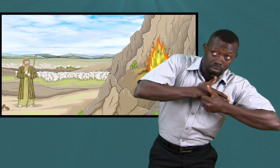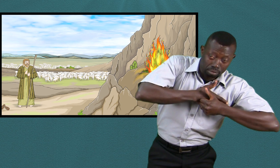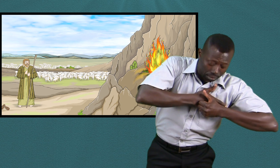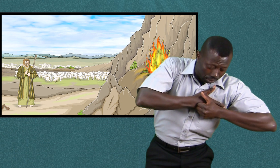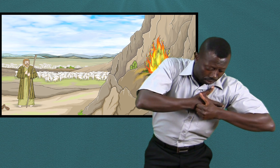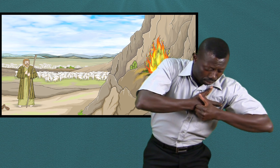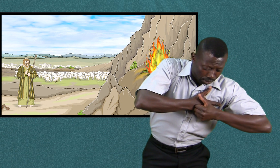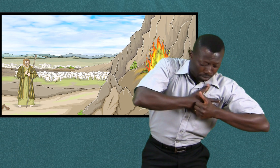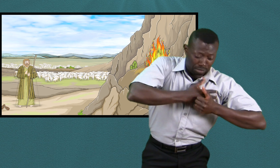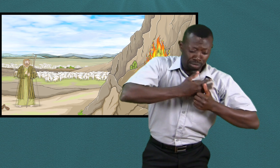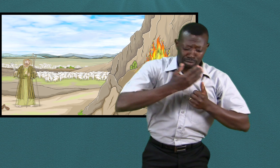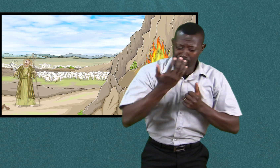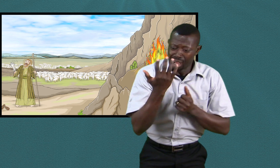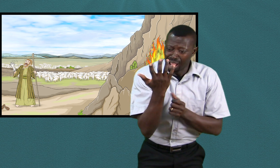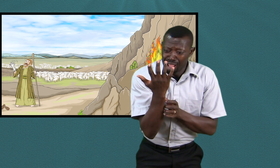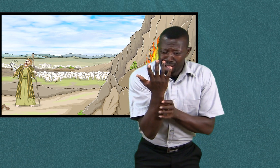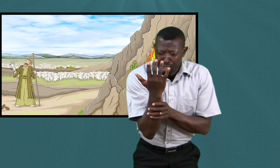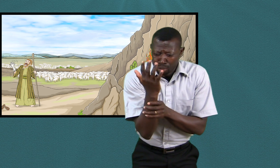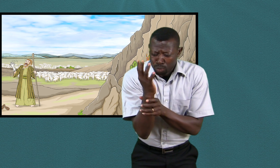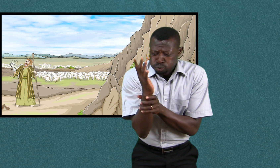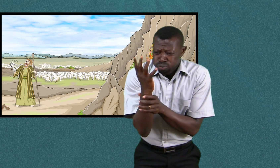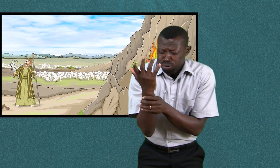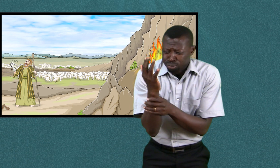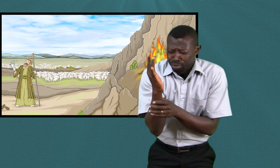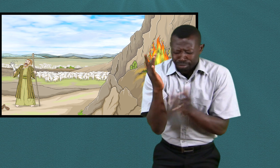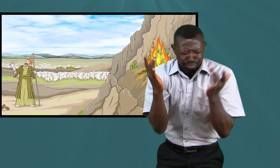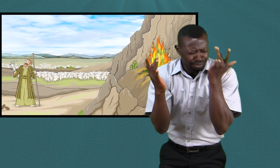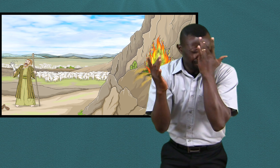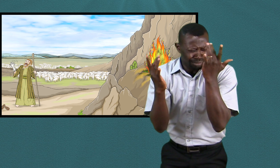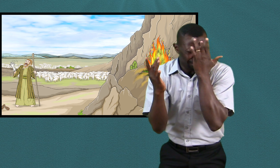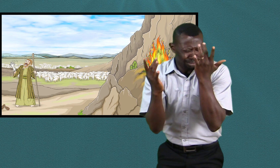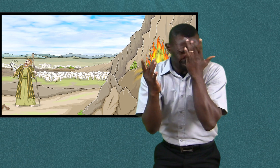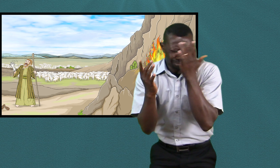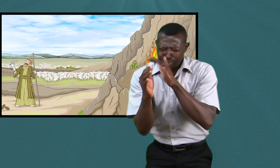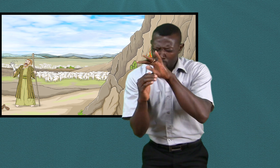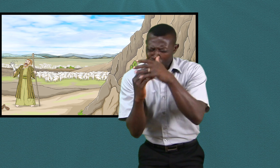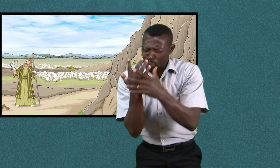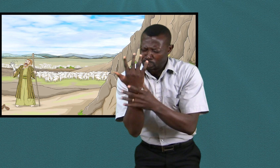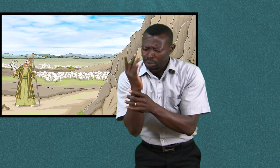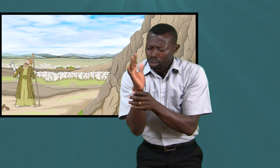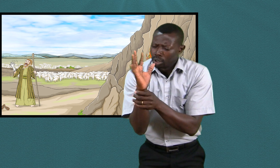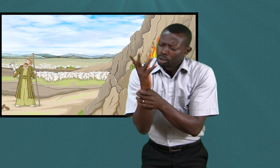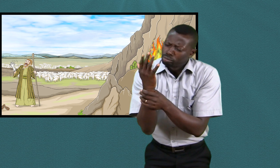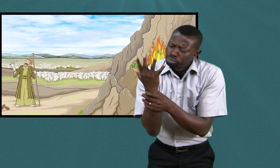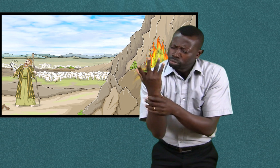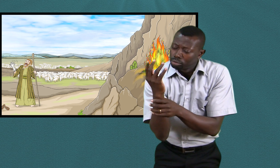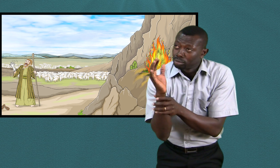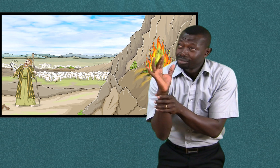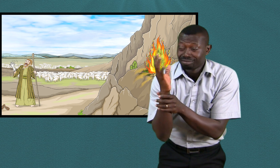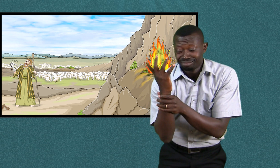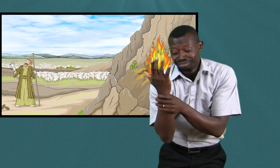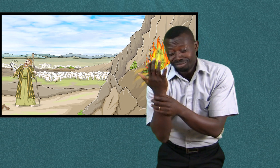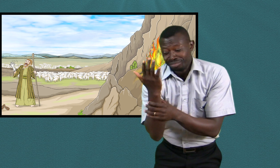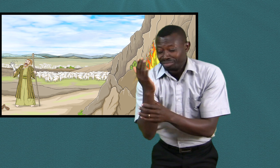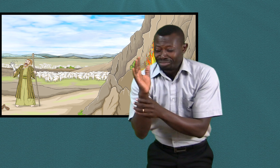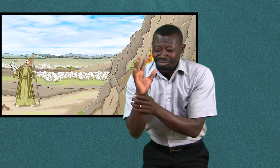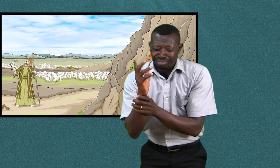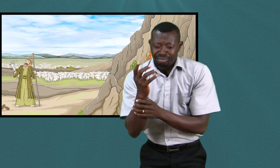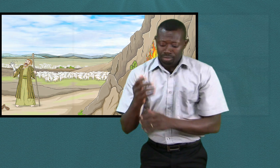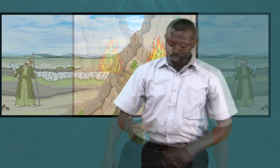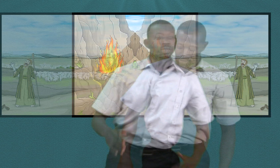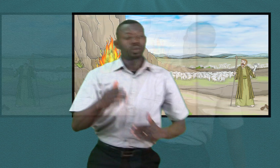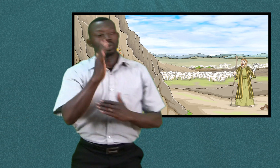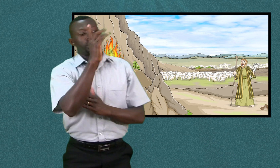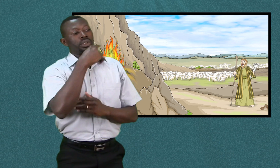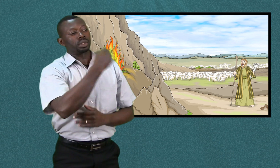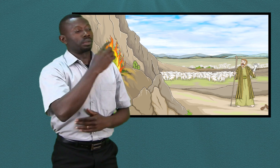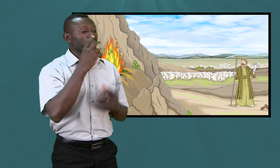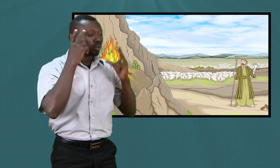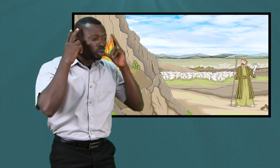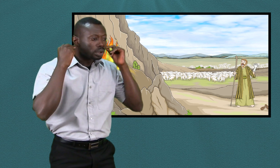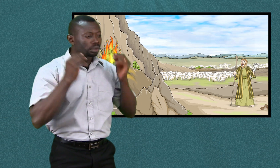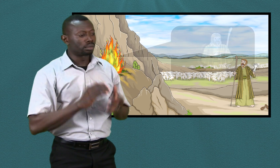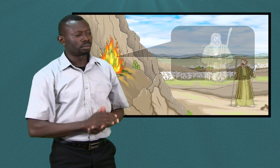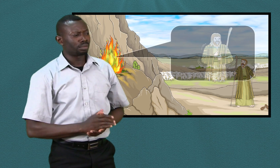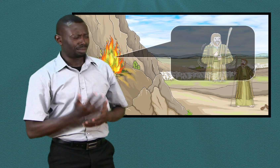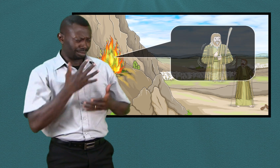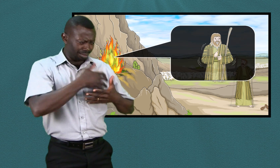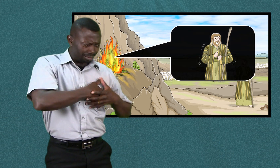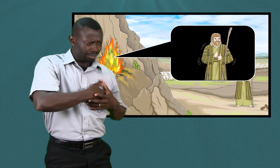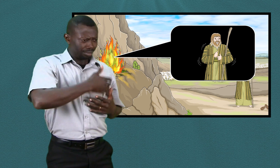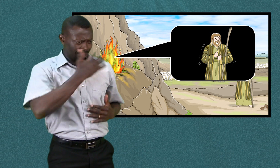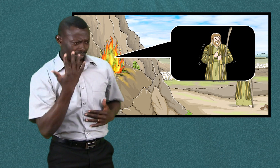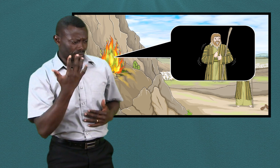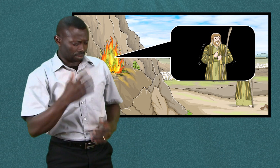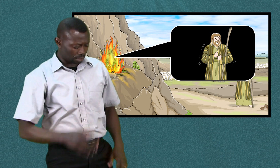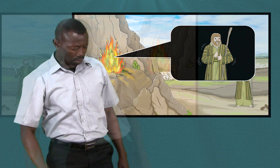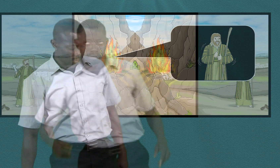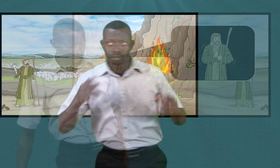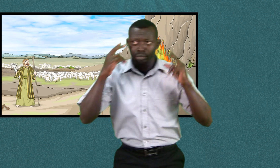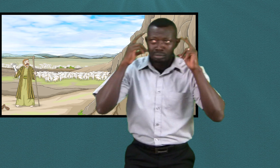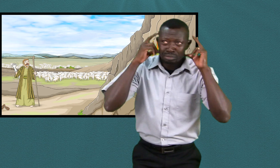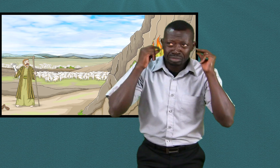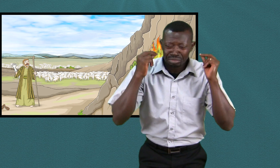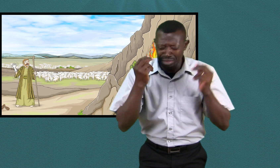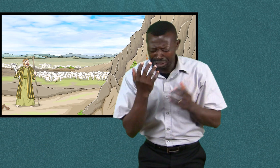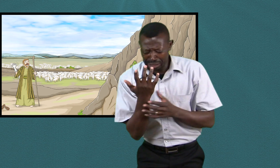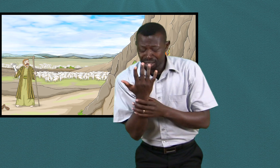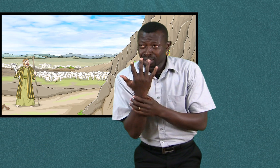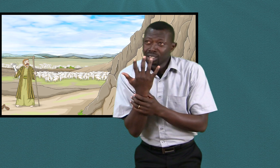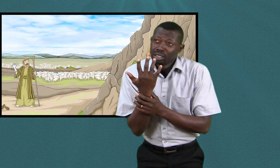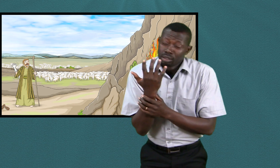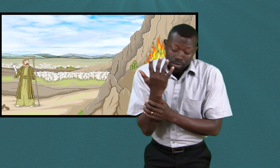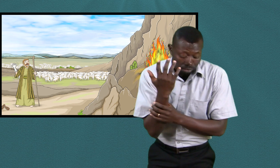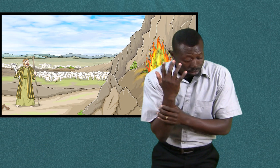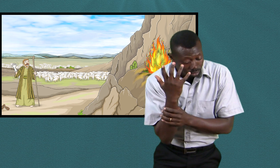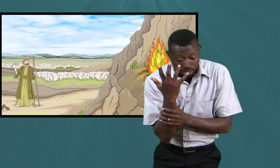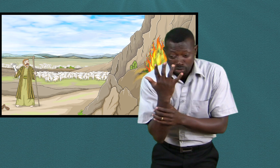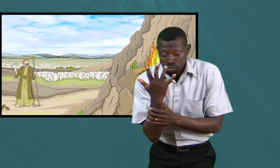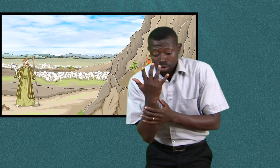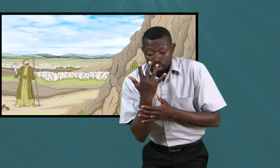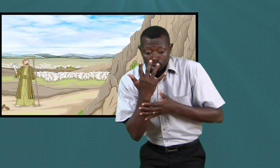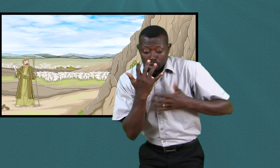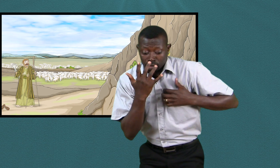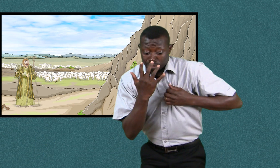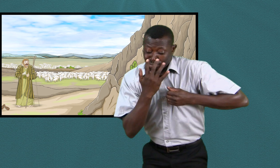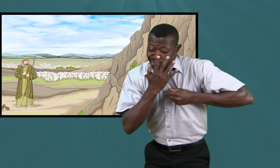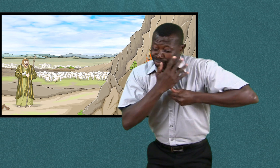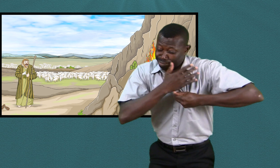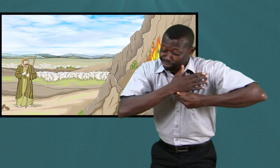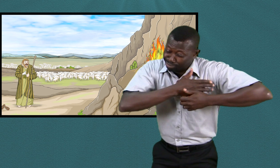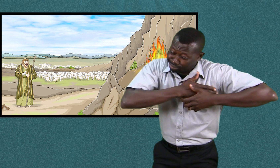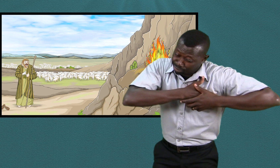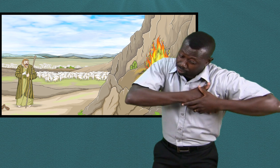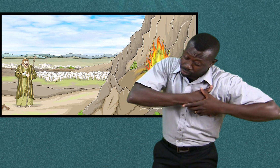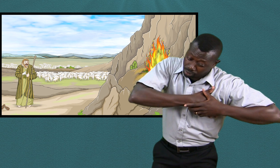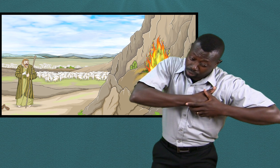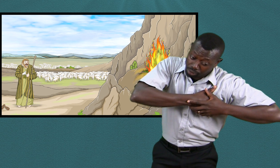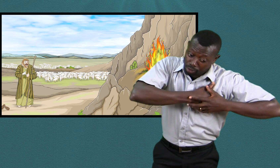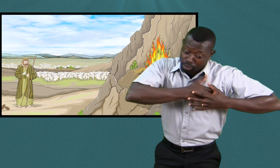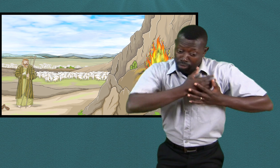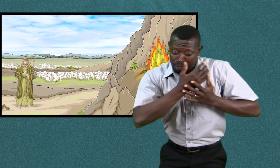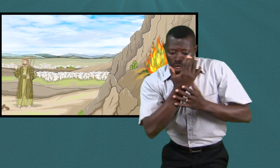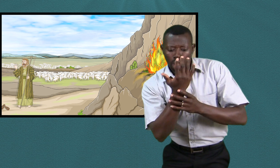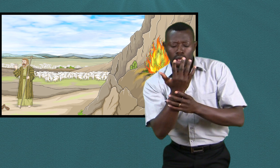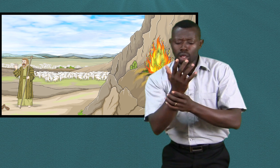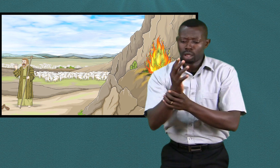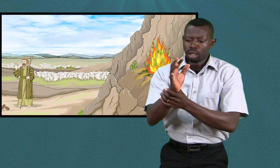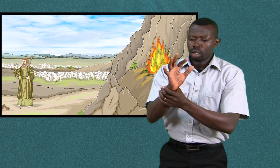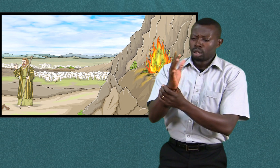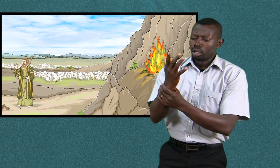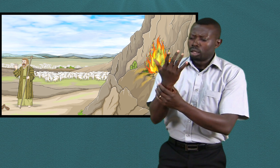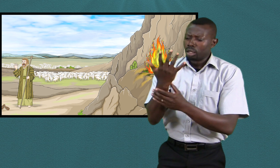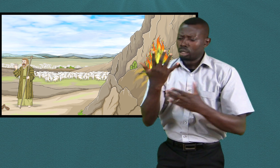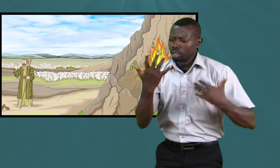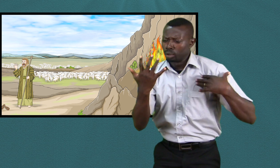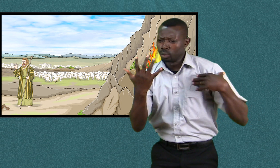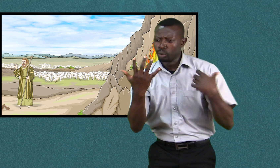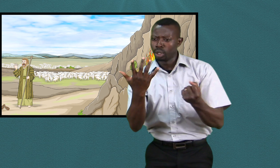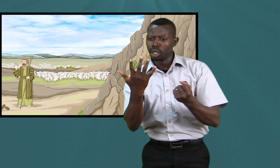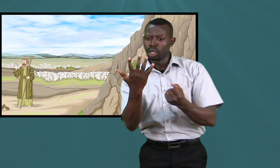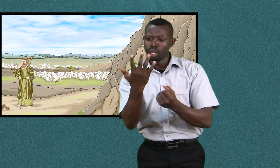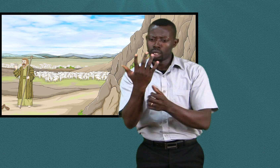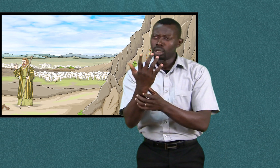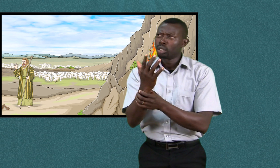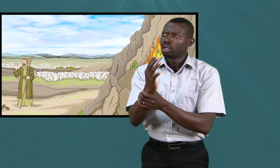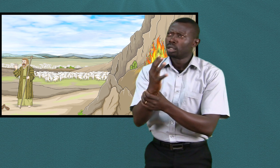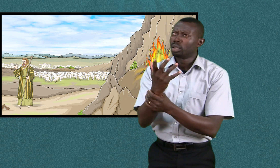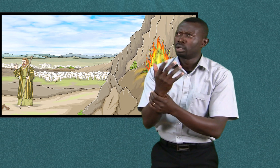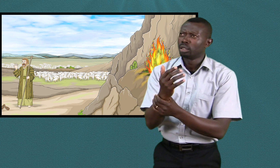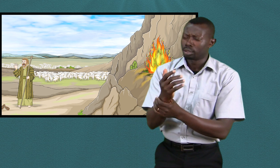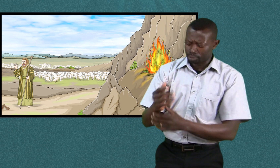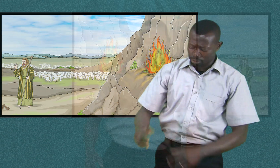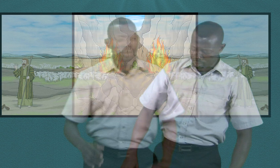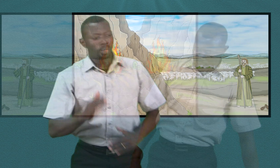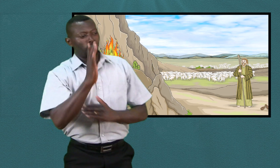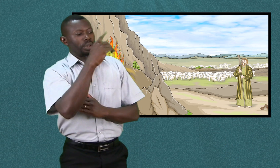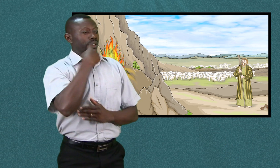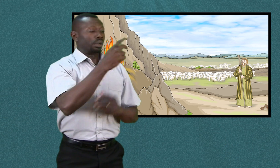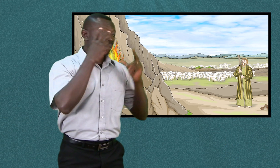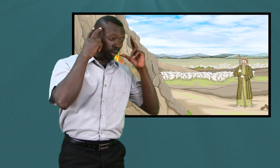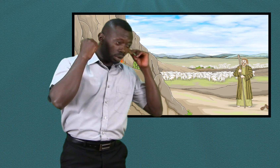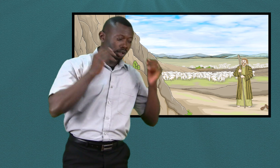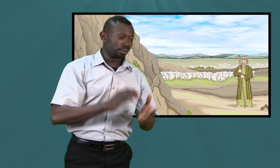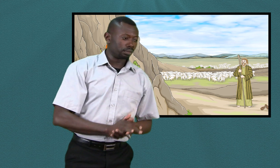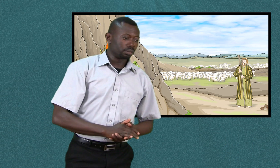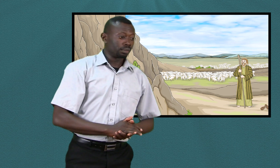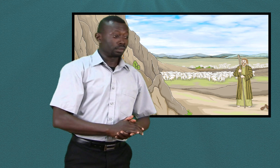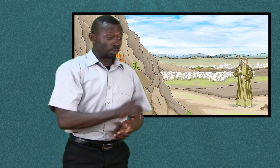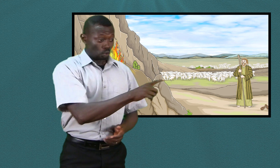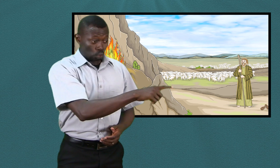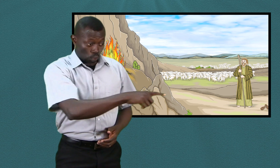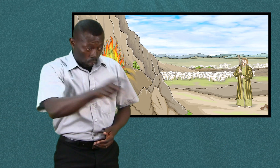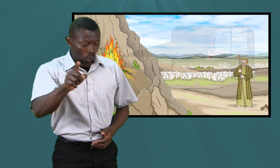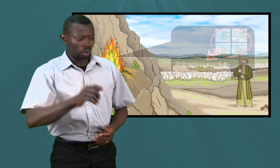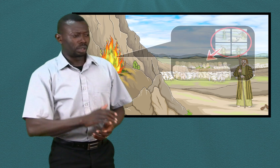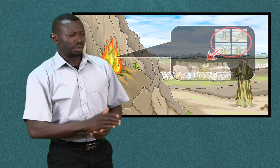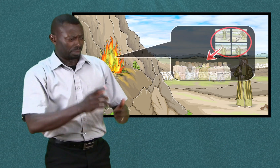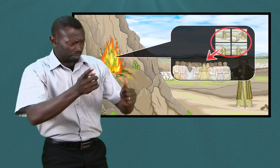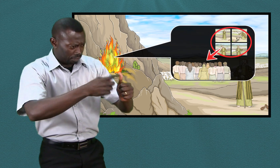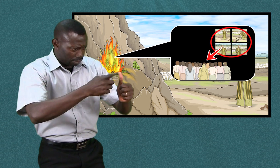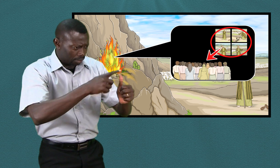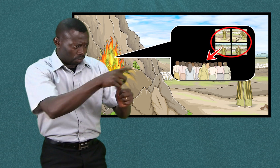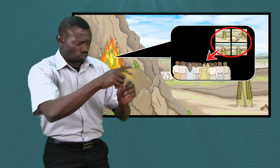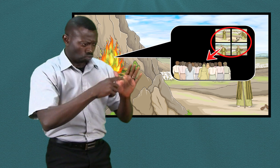So he put his hand inside his cloak, and when he took it out, his hand was leprous, white as snow. “Put your hand back inside your cloak,” said the LORD. So Moses put his hand back inside his cloak, and when he took it out, it was restored, like the rest of his skin.